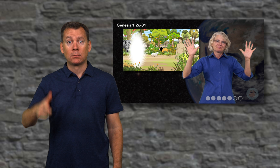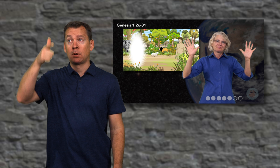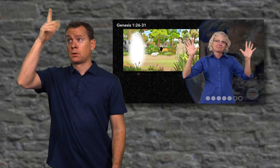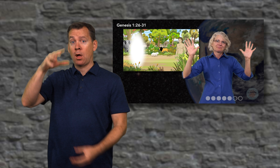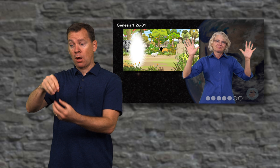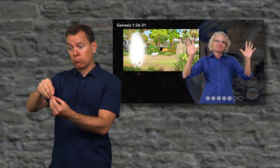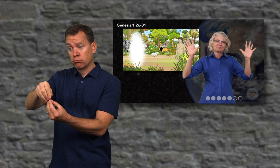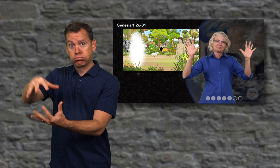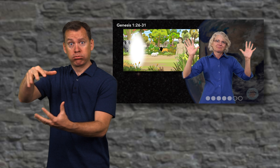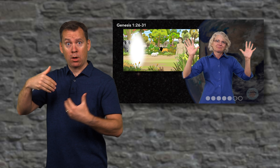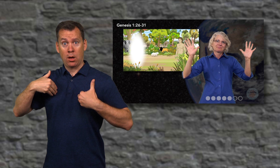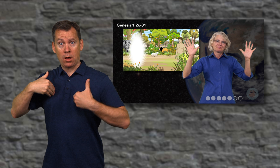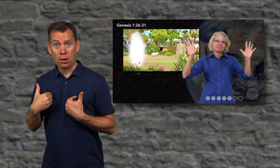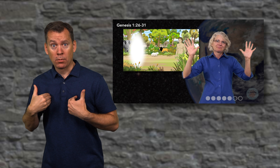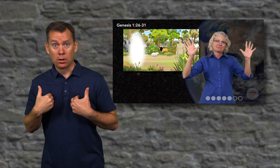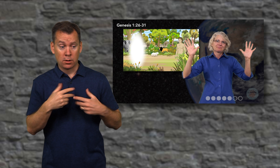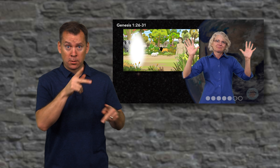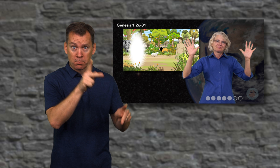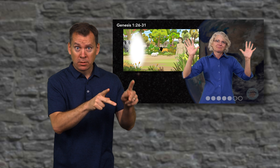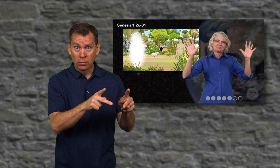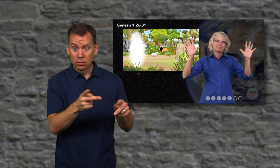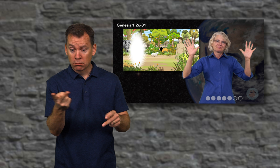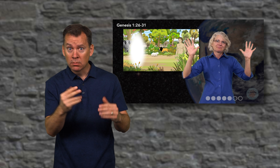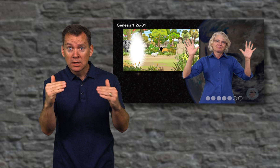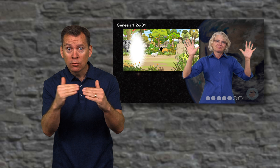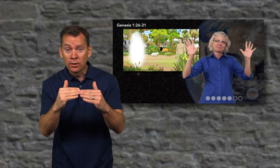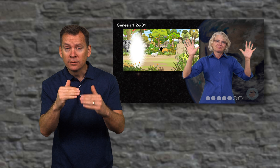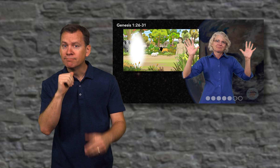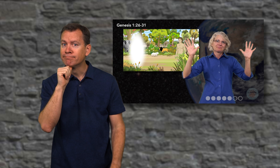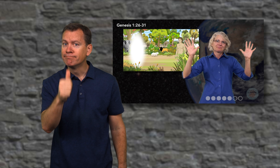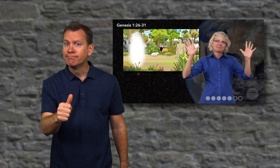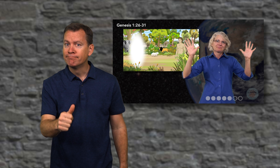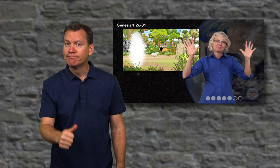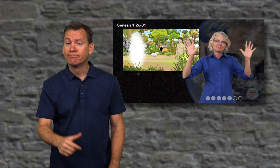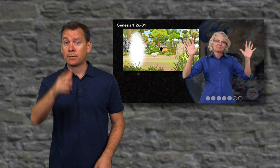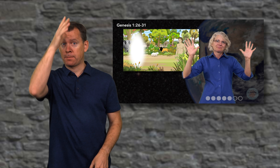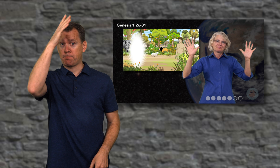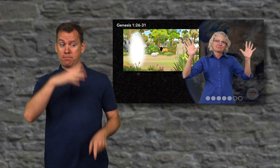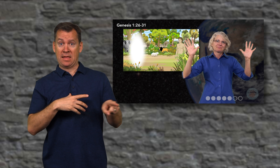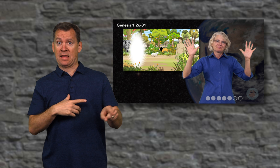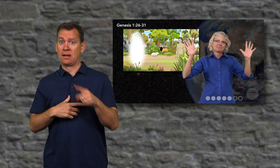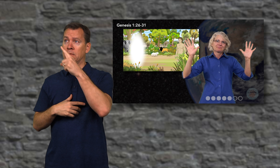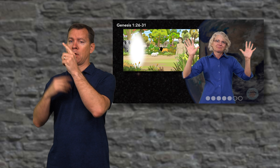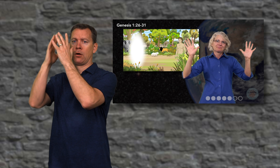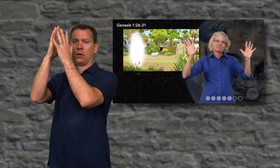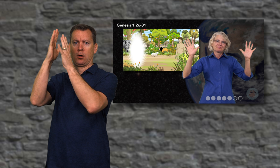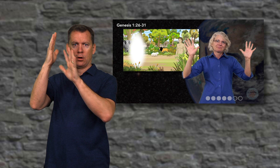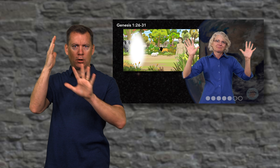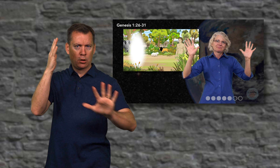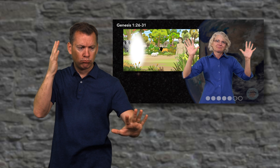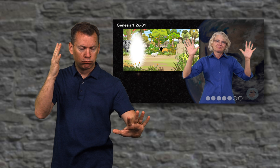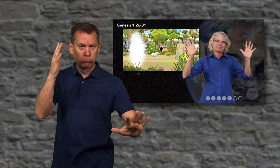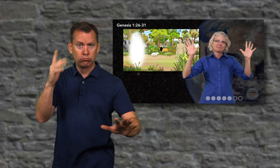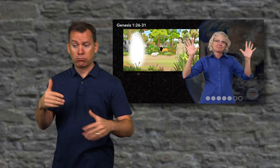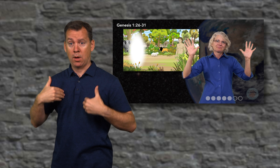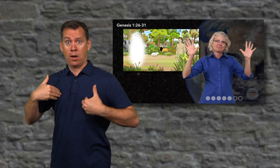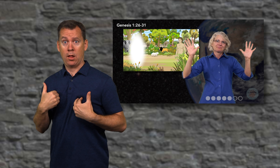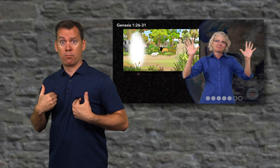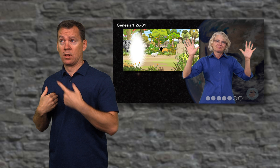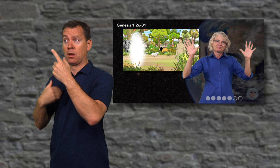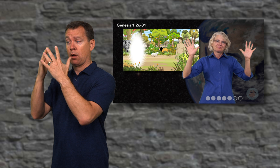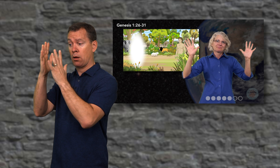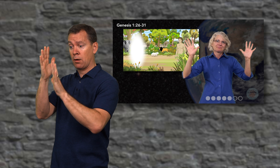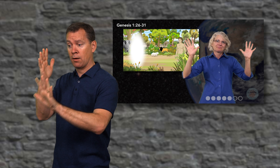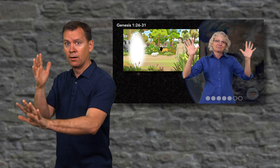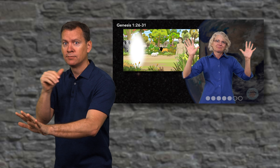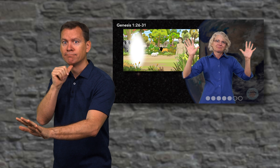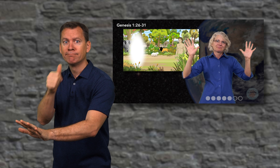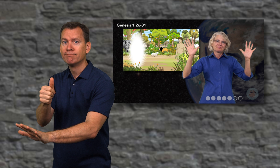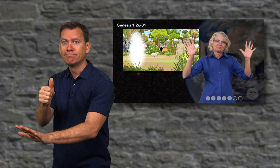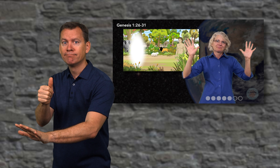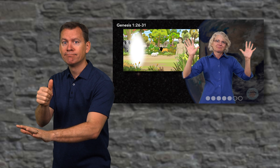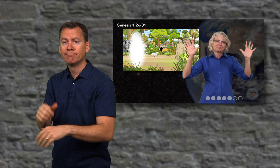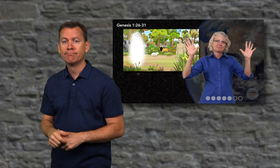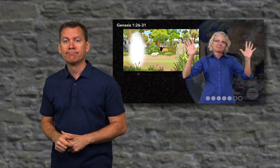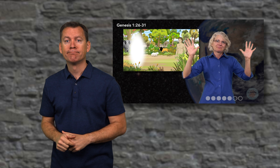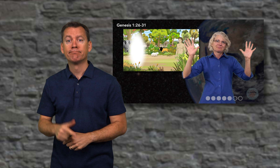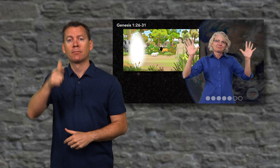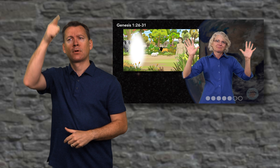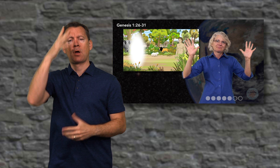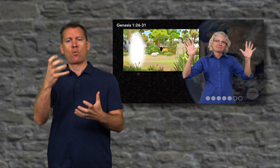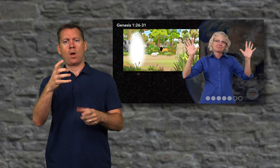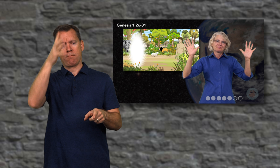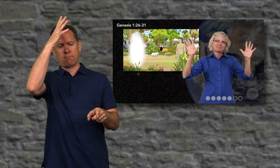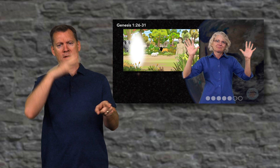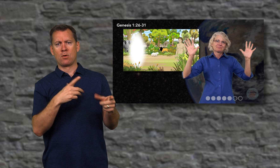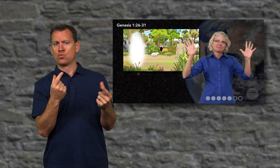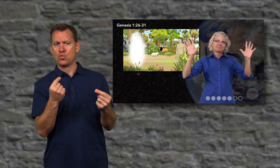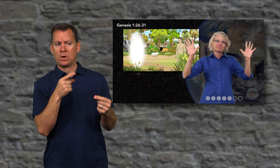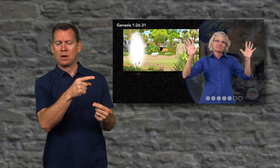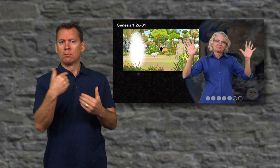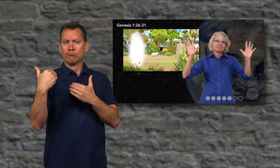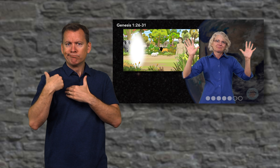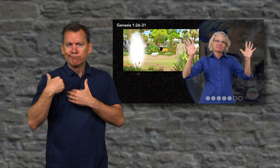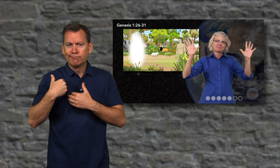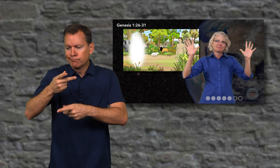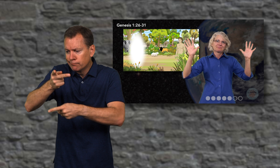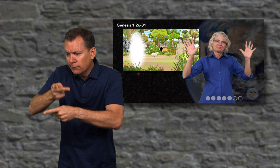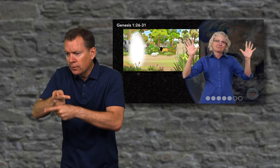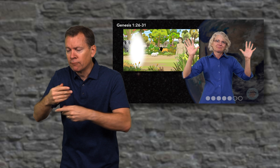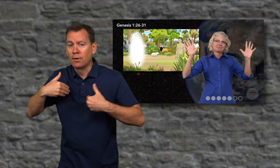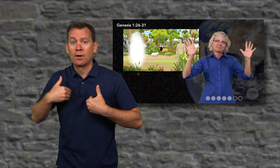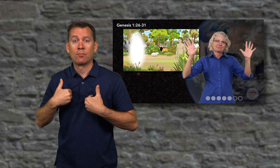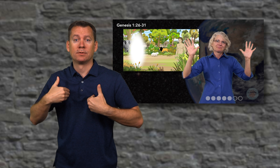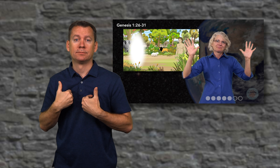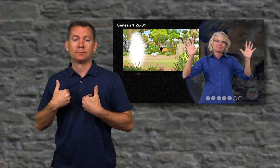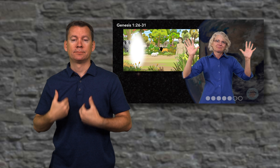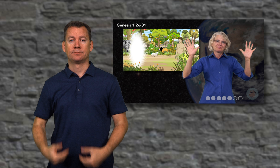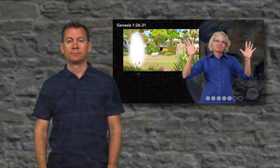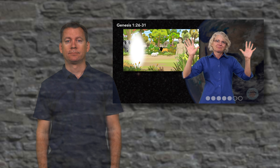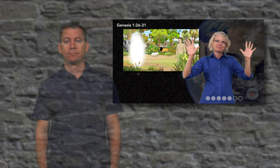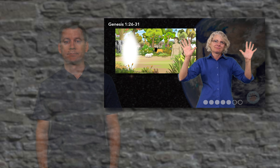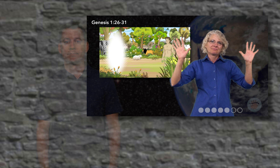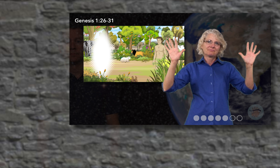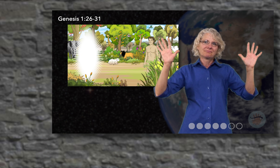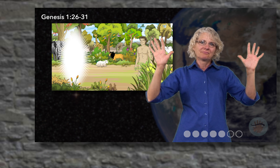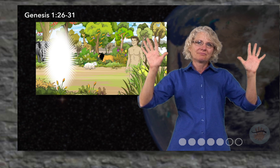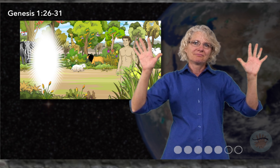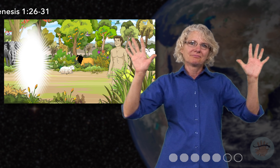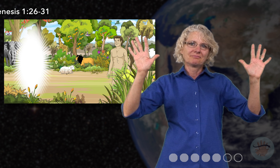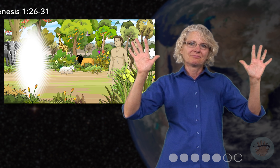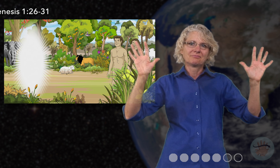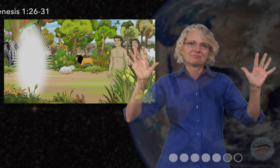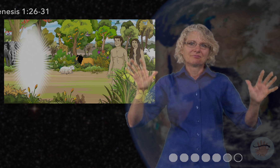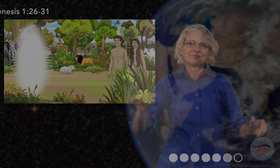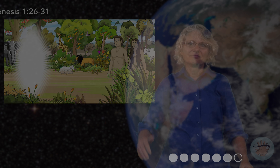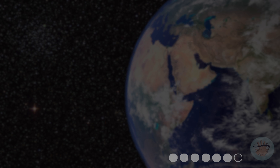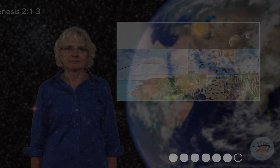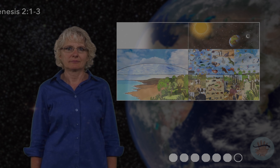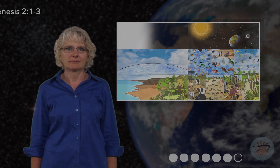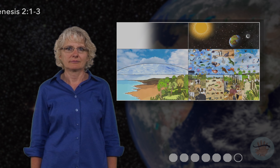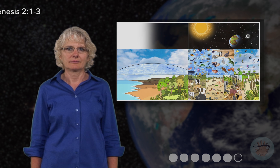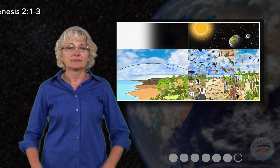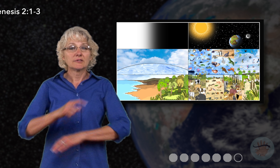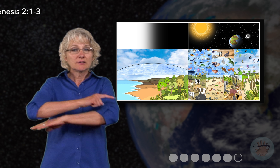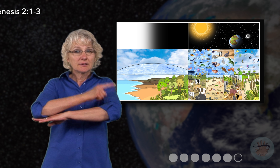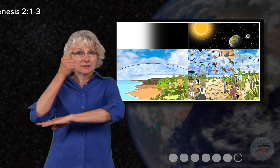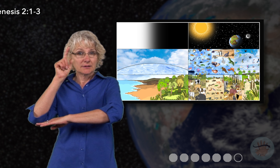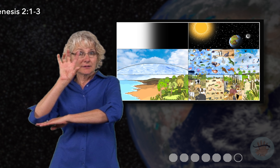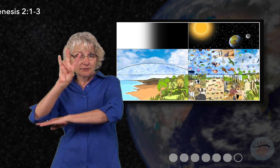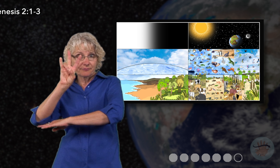And it was so. And God looked upon all that He had made, and indeed, it was very good. And there was evening, and there was morning—the sixth day.